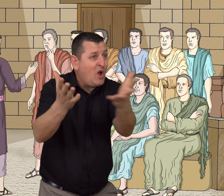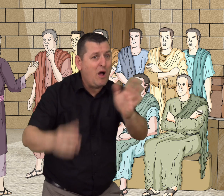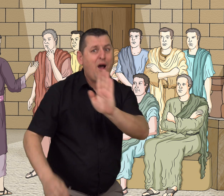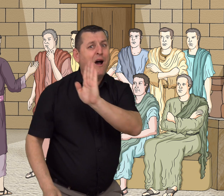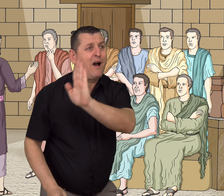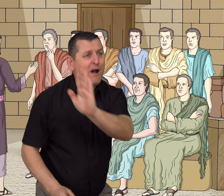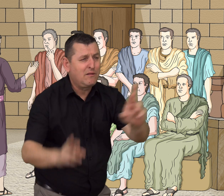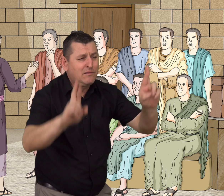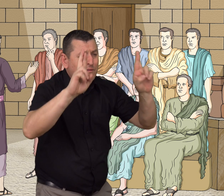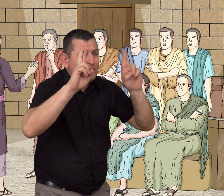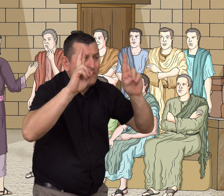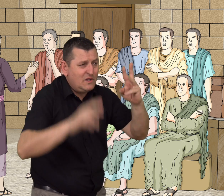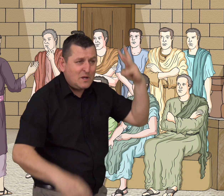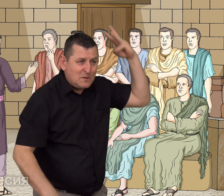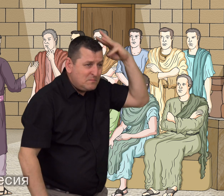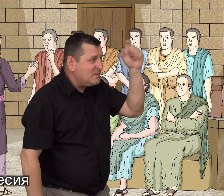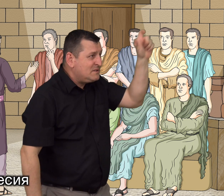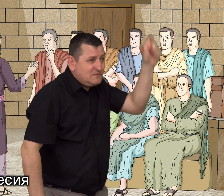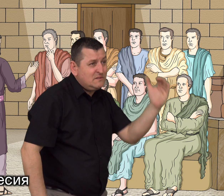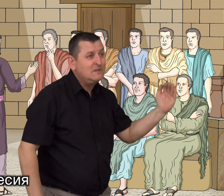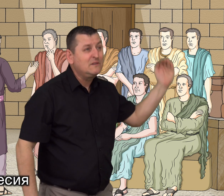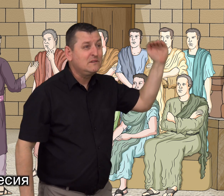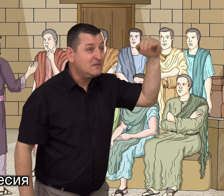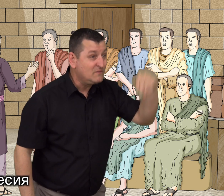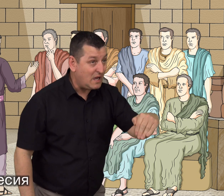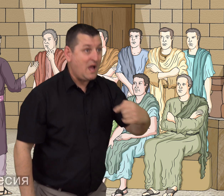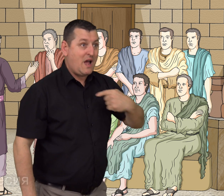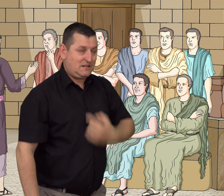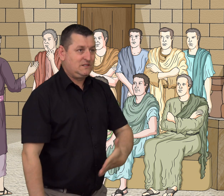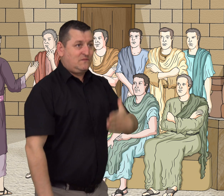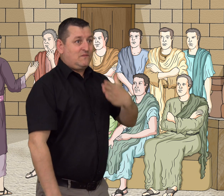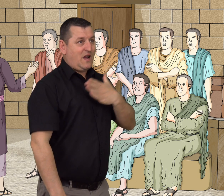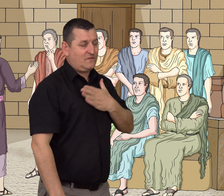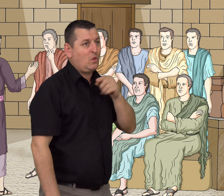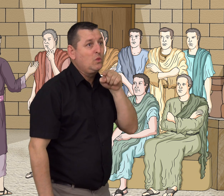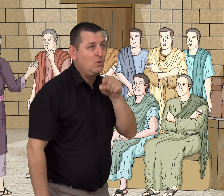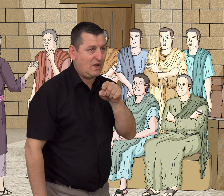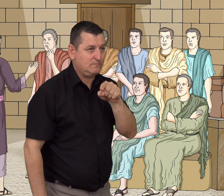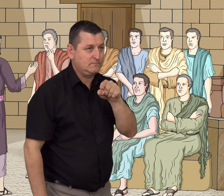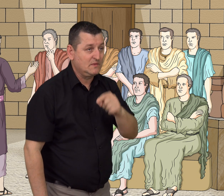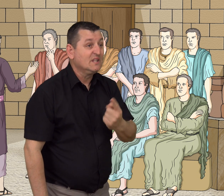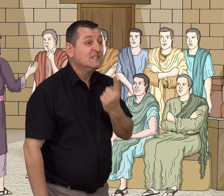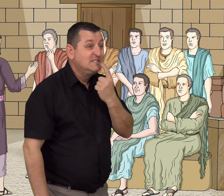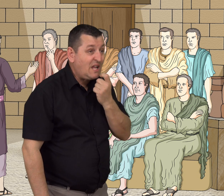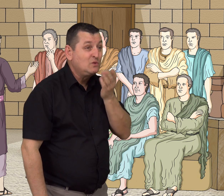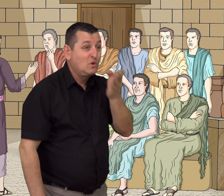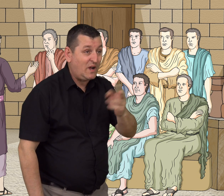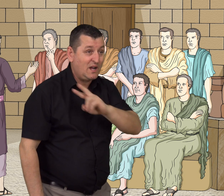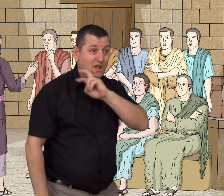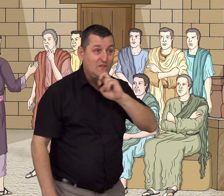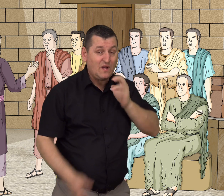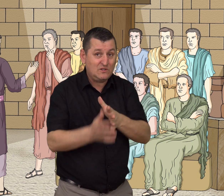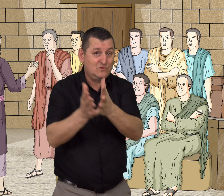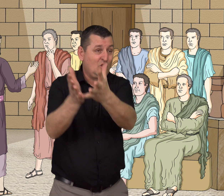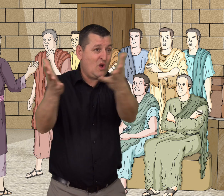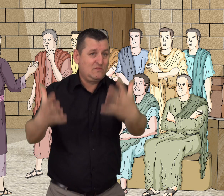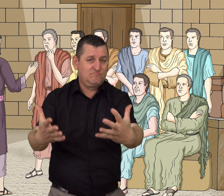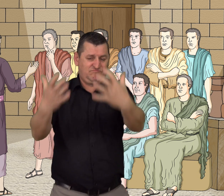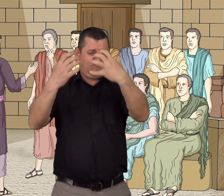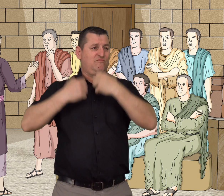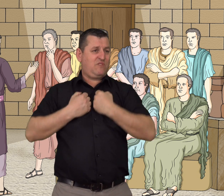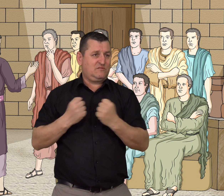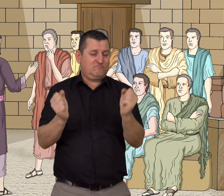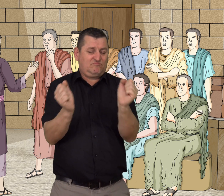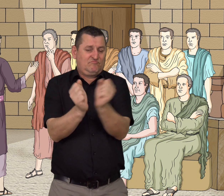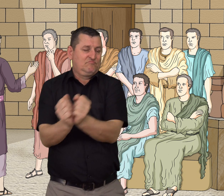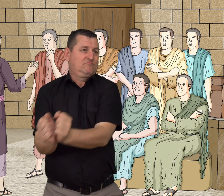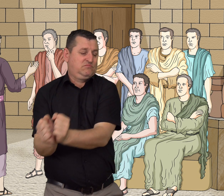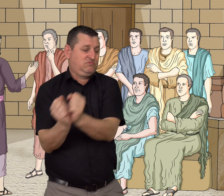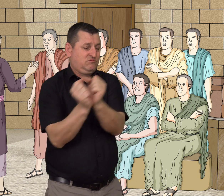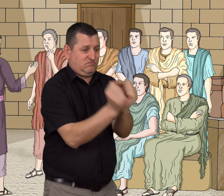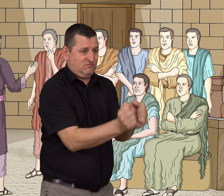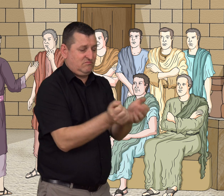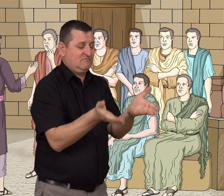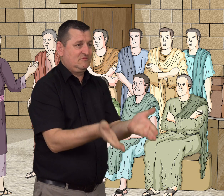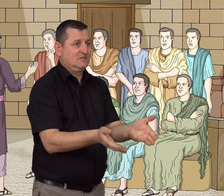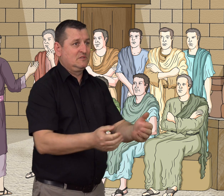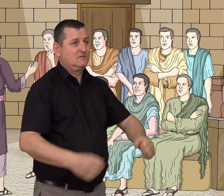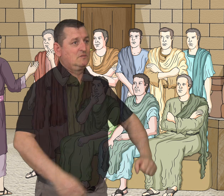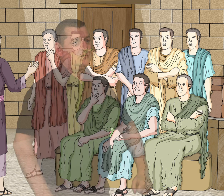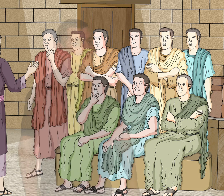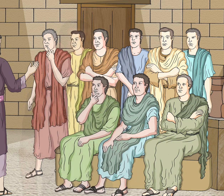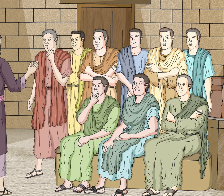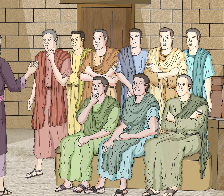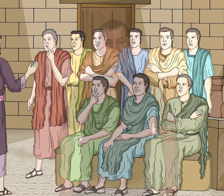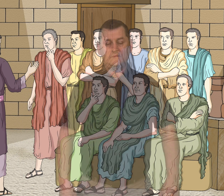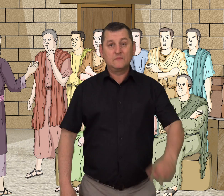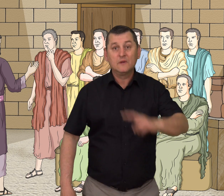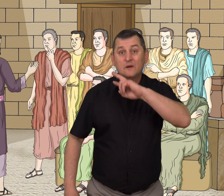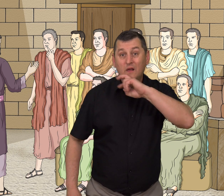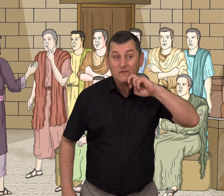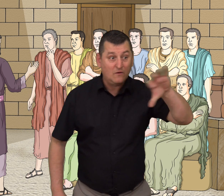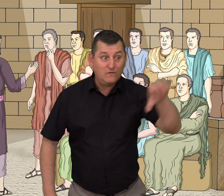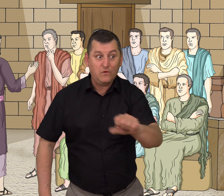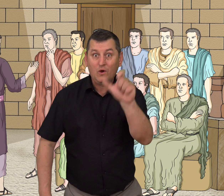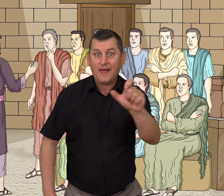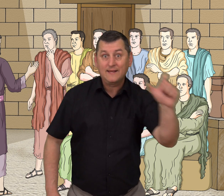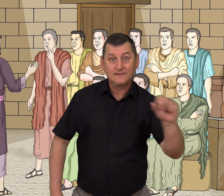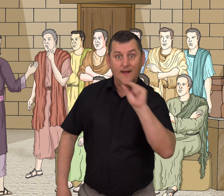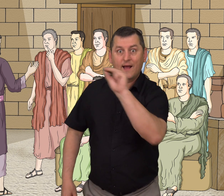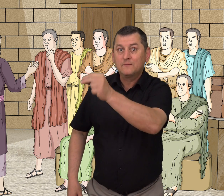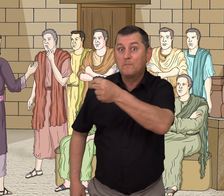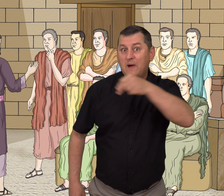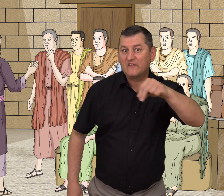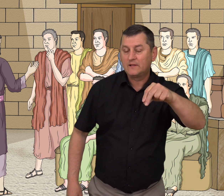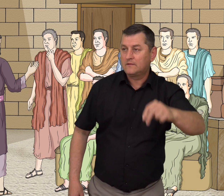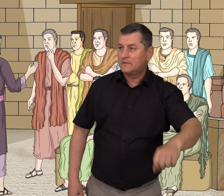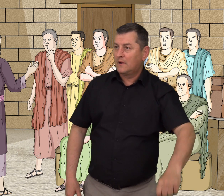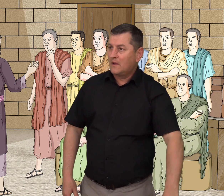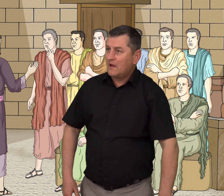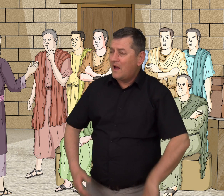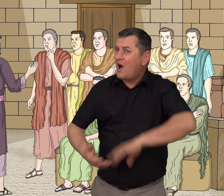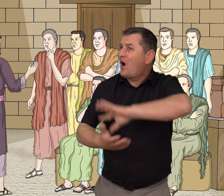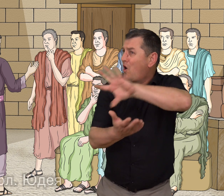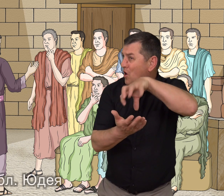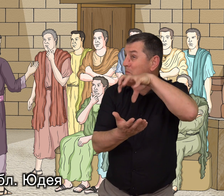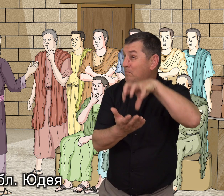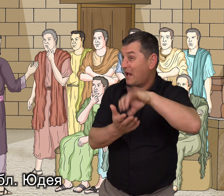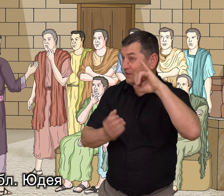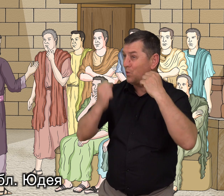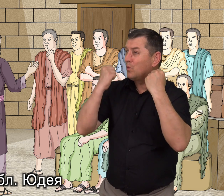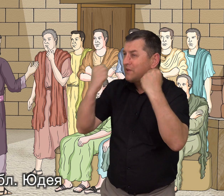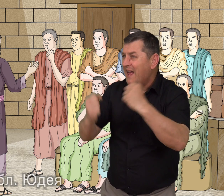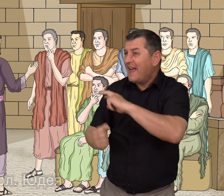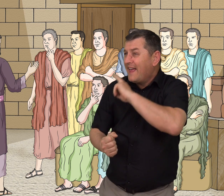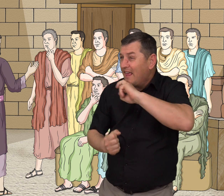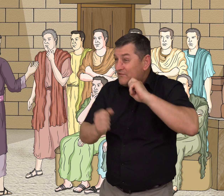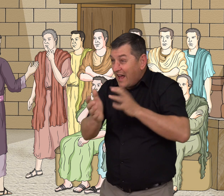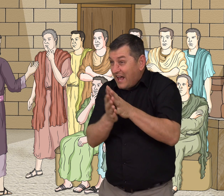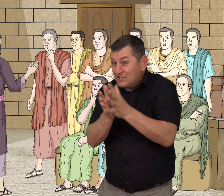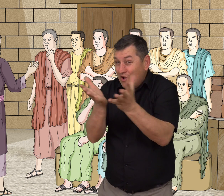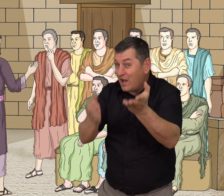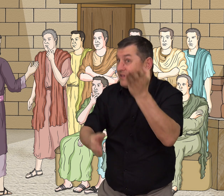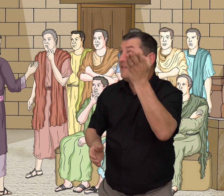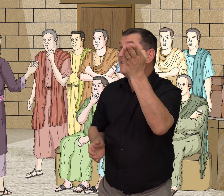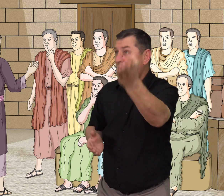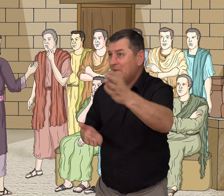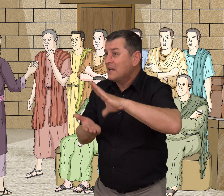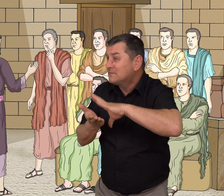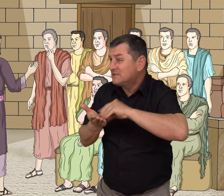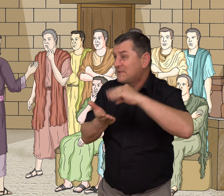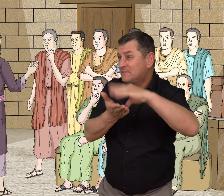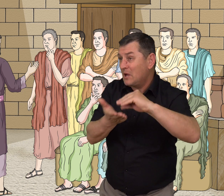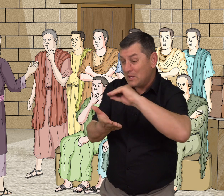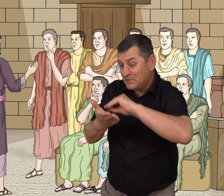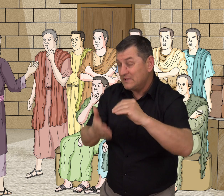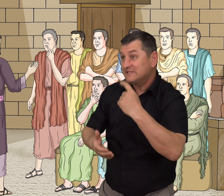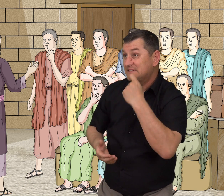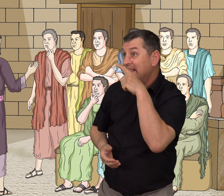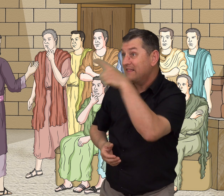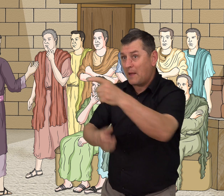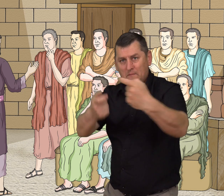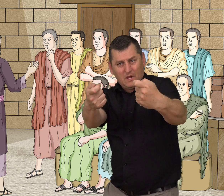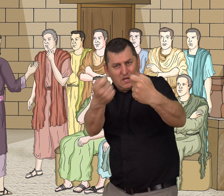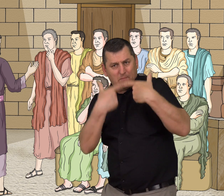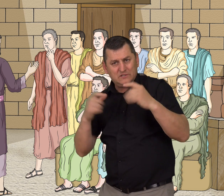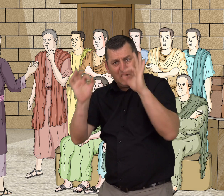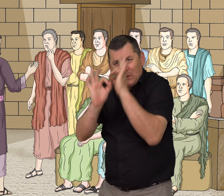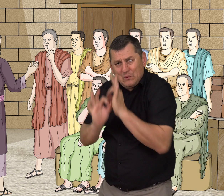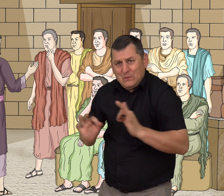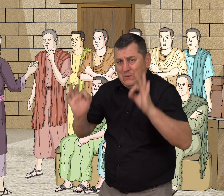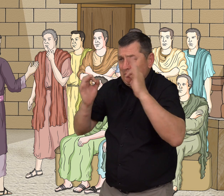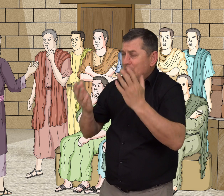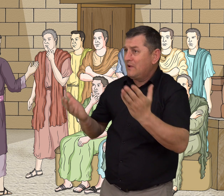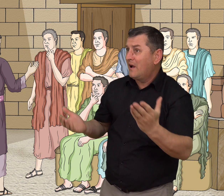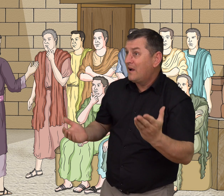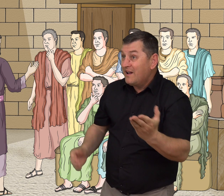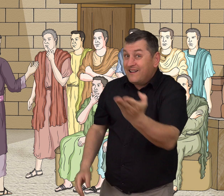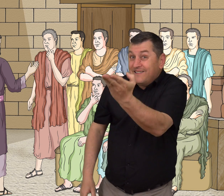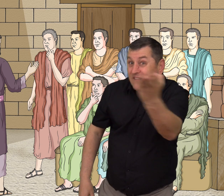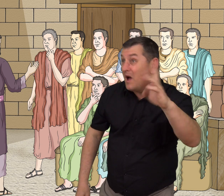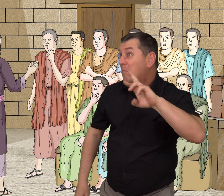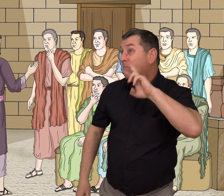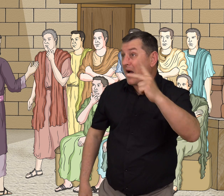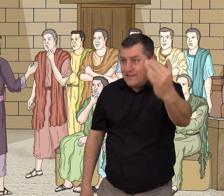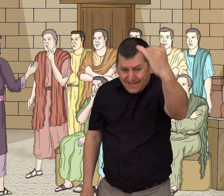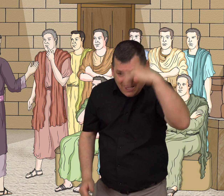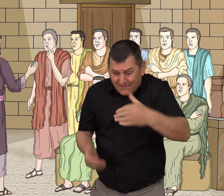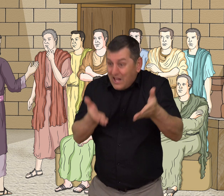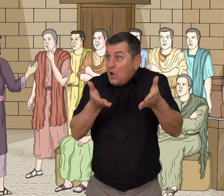So for this reason I have called to see you and speak with you. It is because of the hope of Israel that I am bound with this chain.”